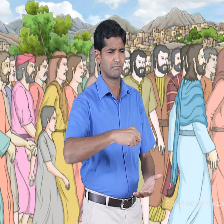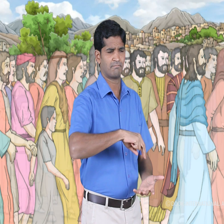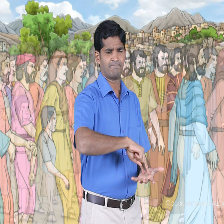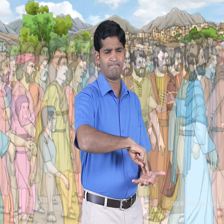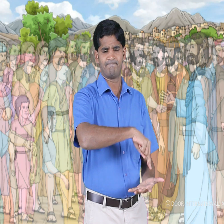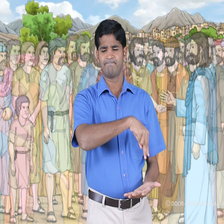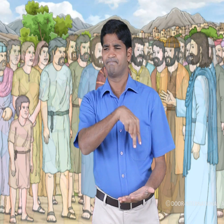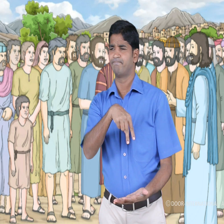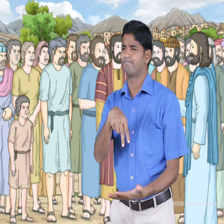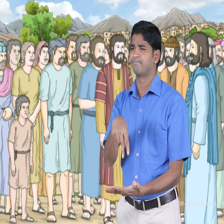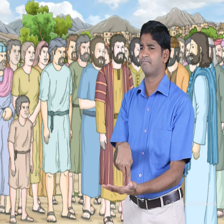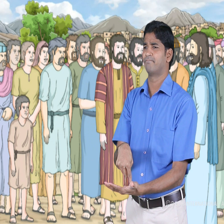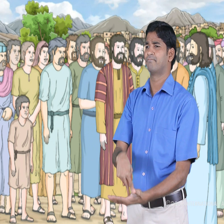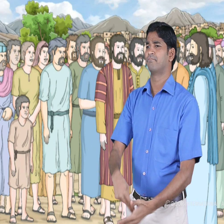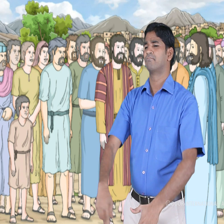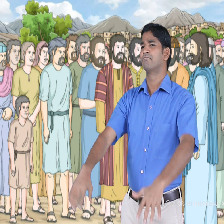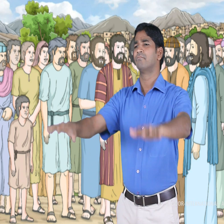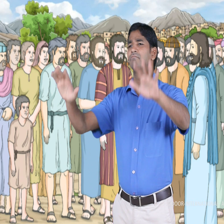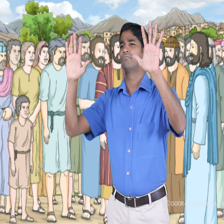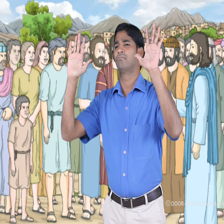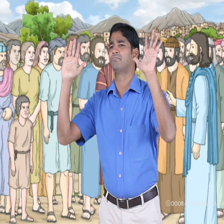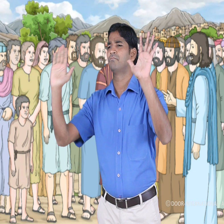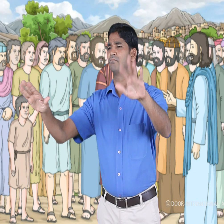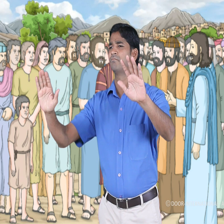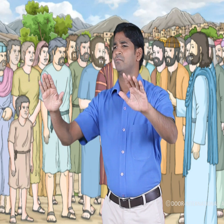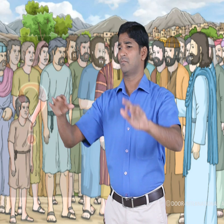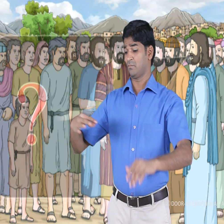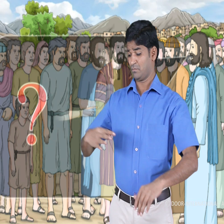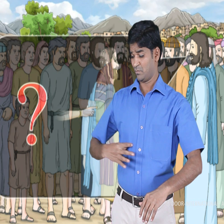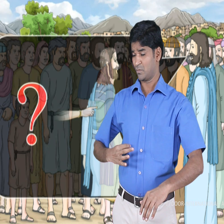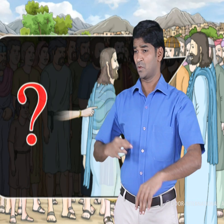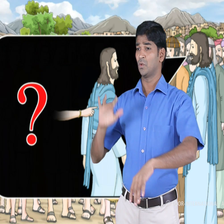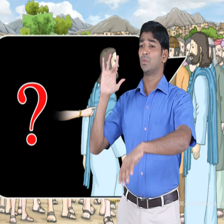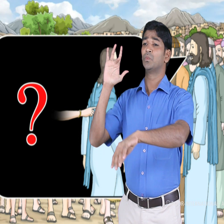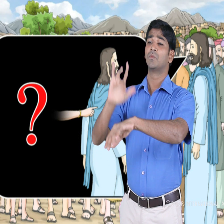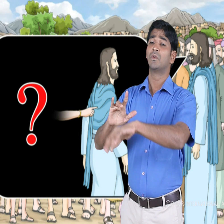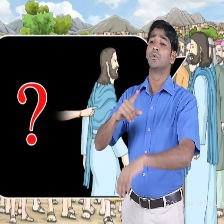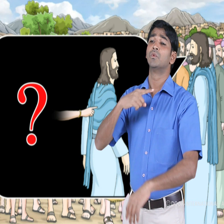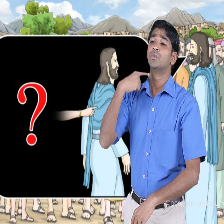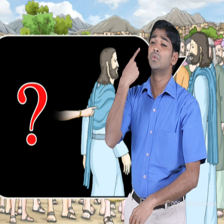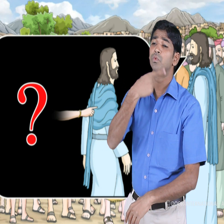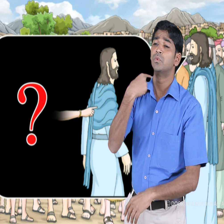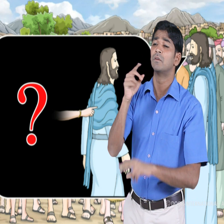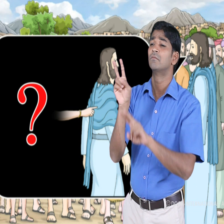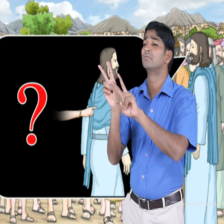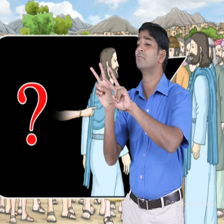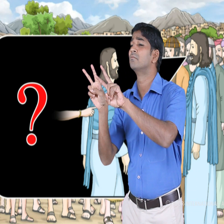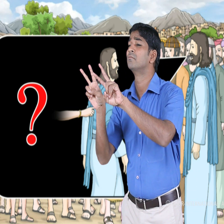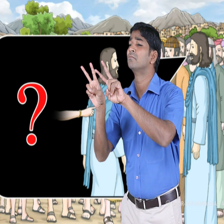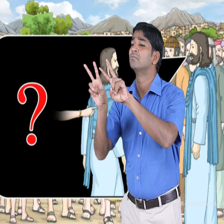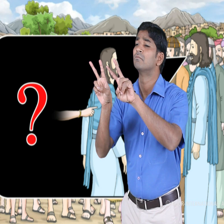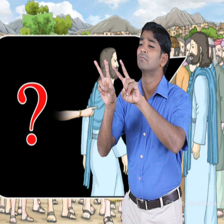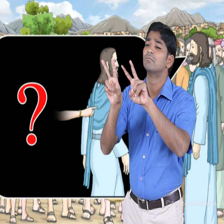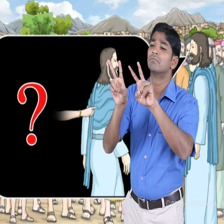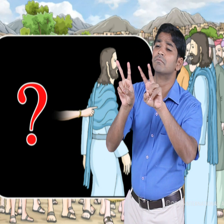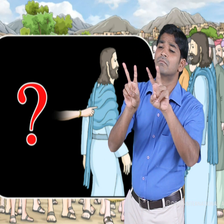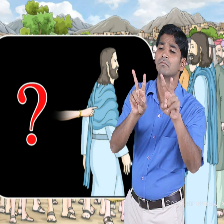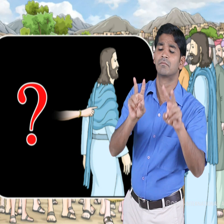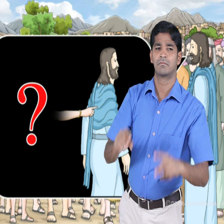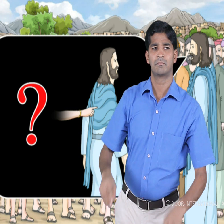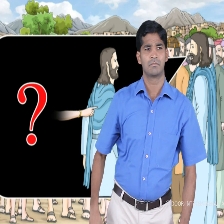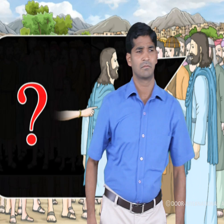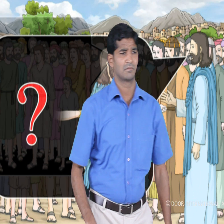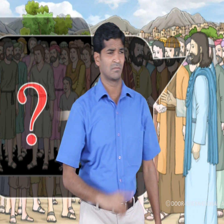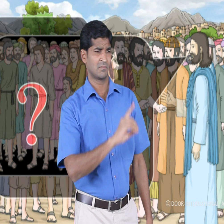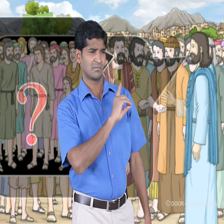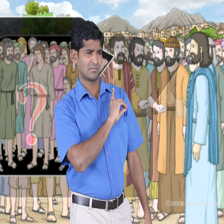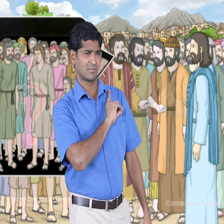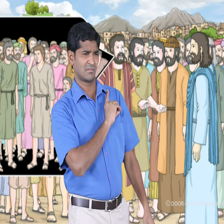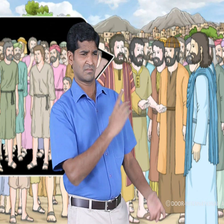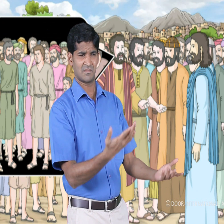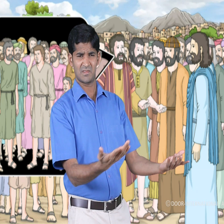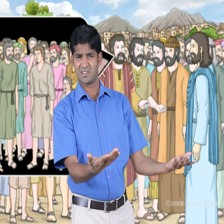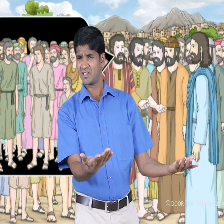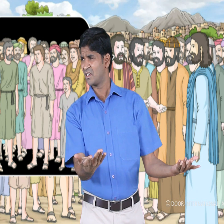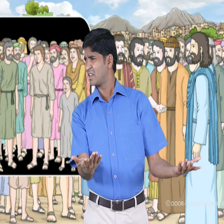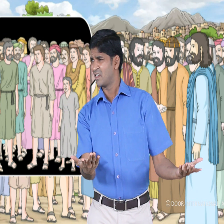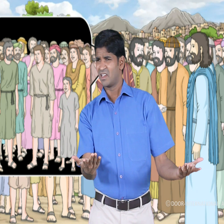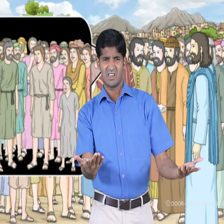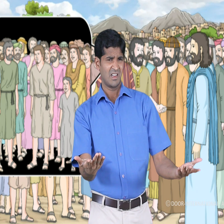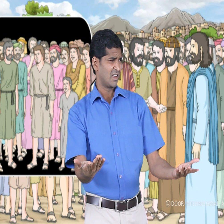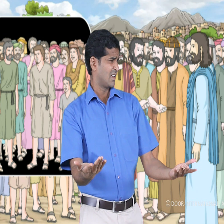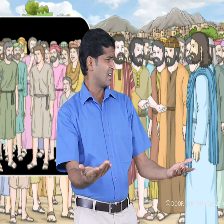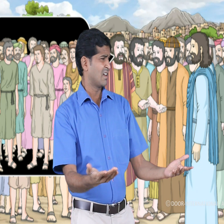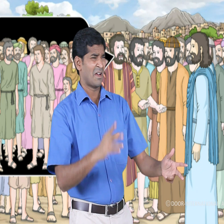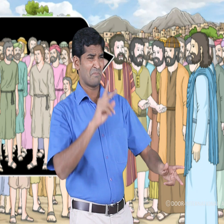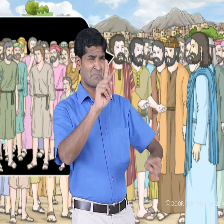Turning to the crowd, He asked, “Who touched My garments?”